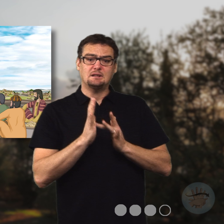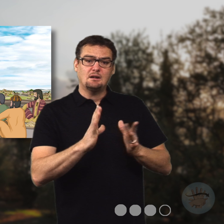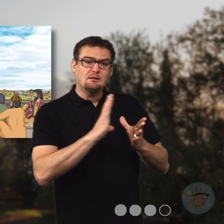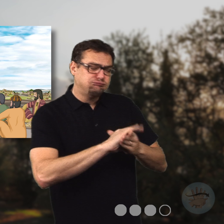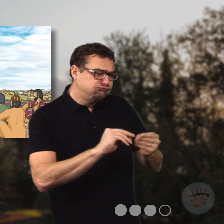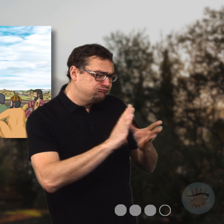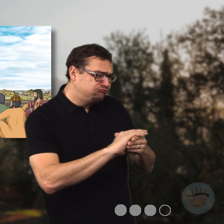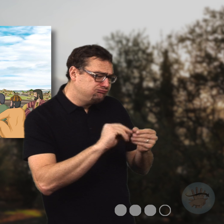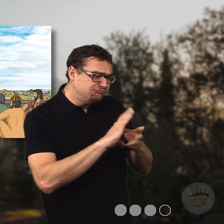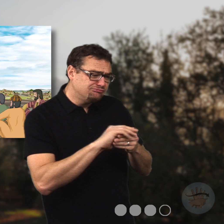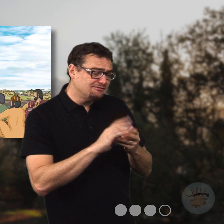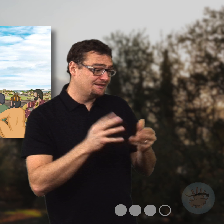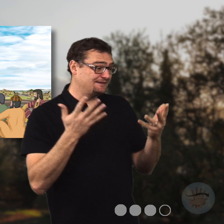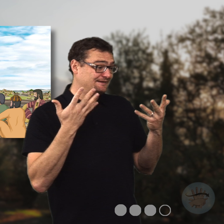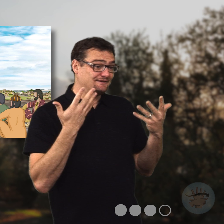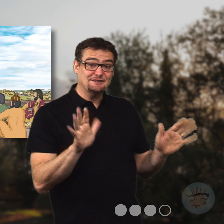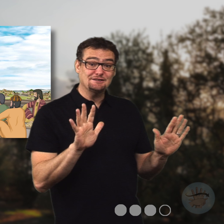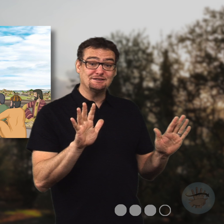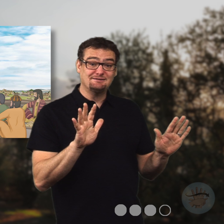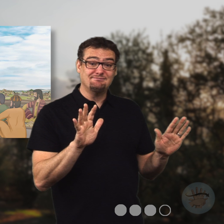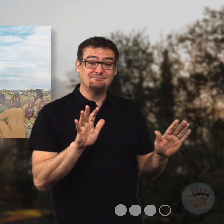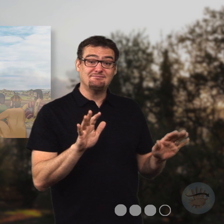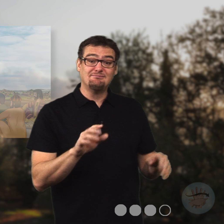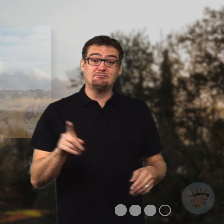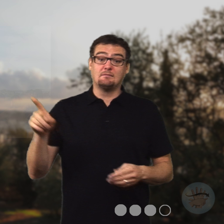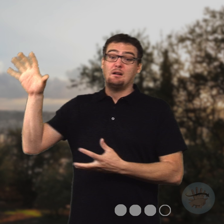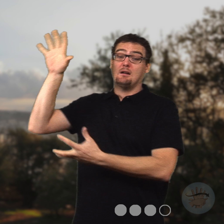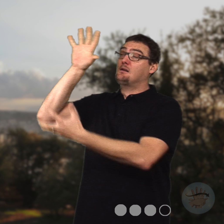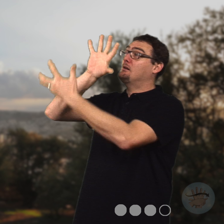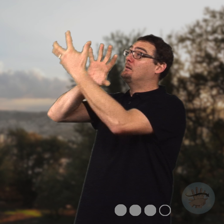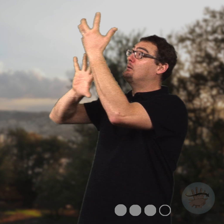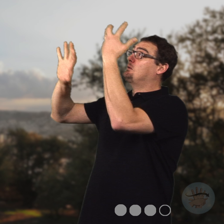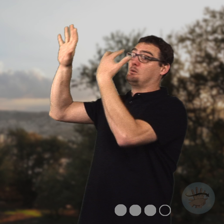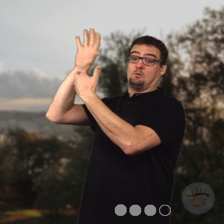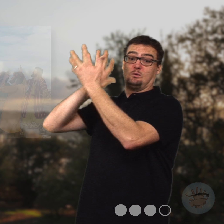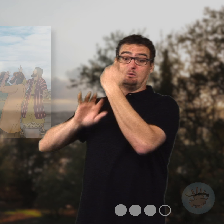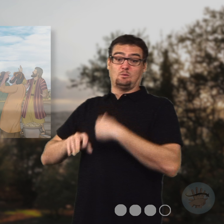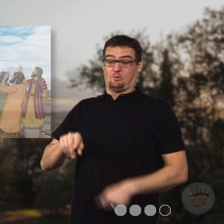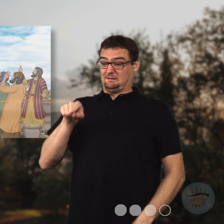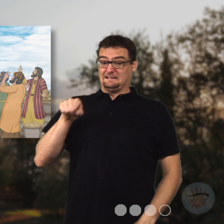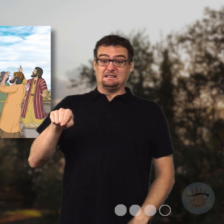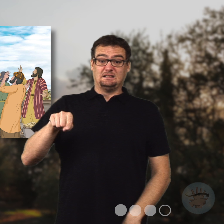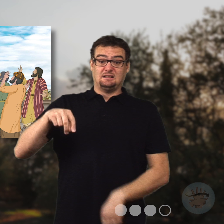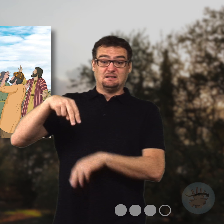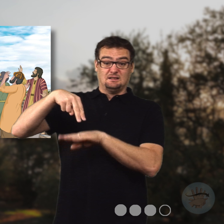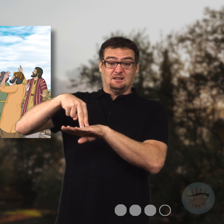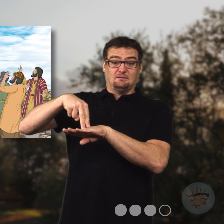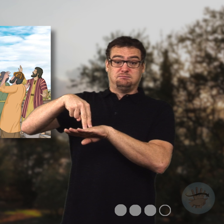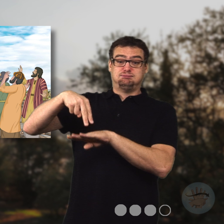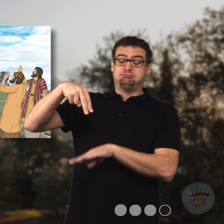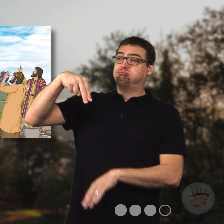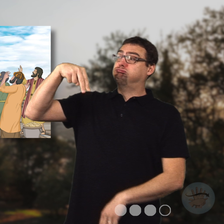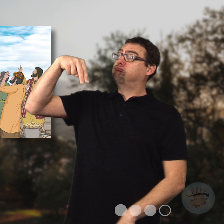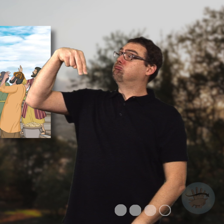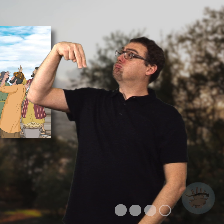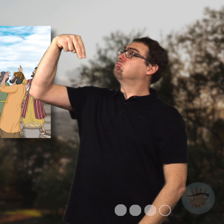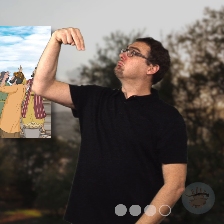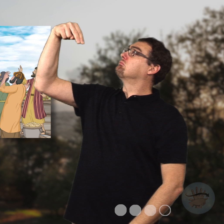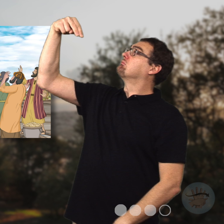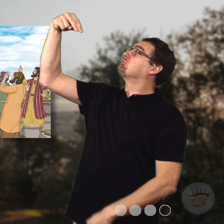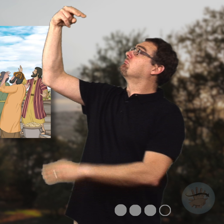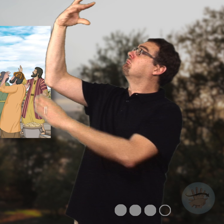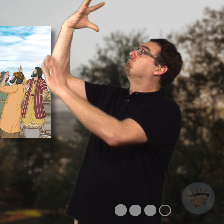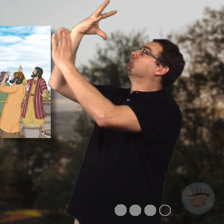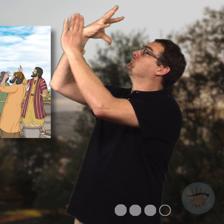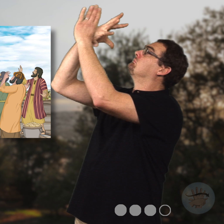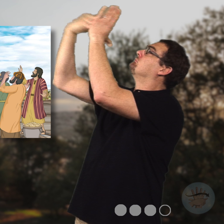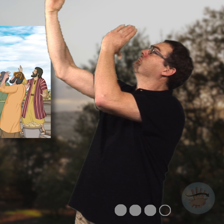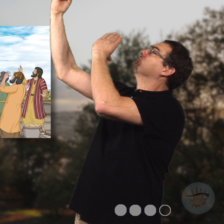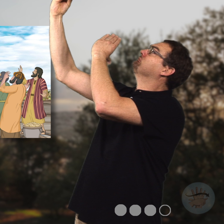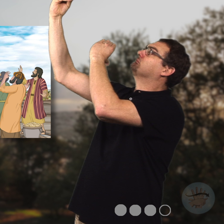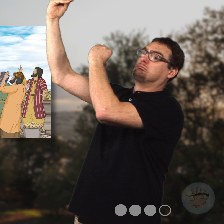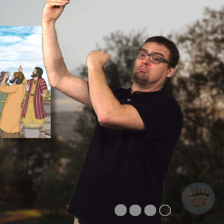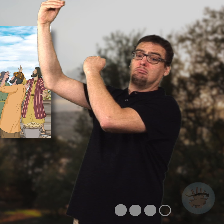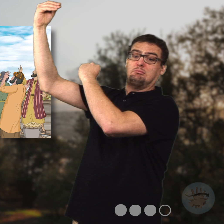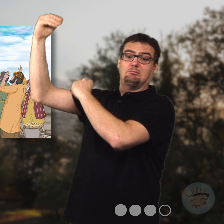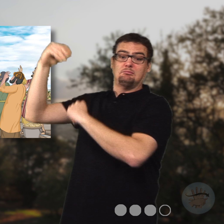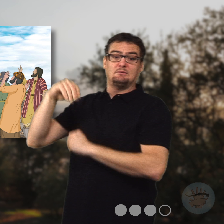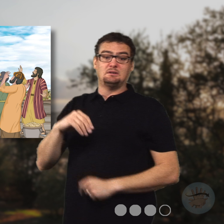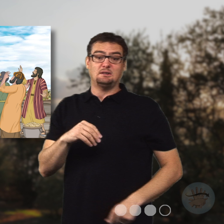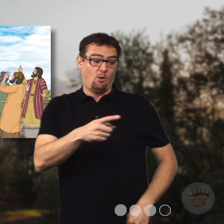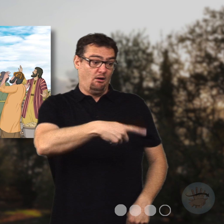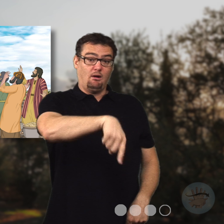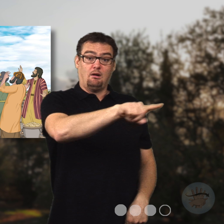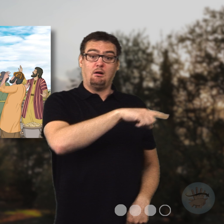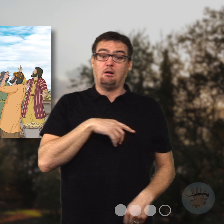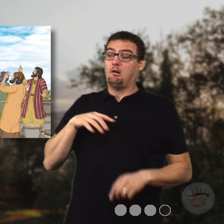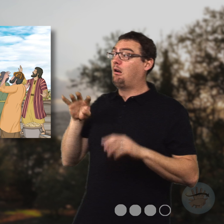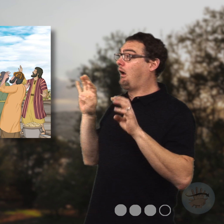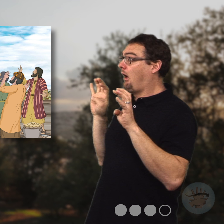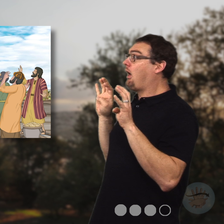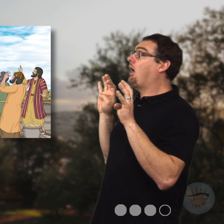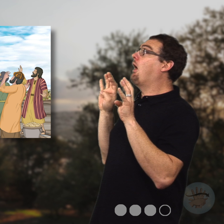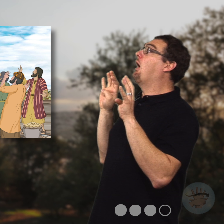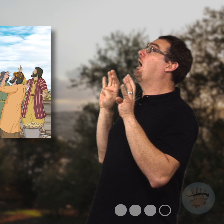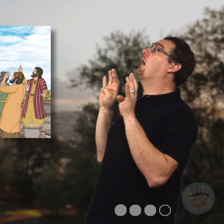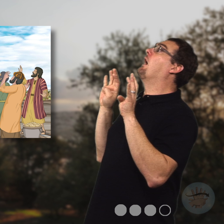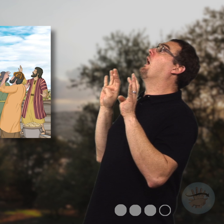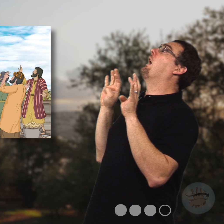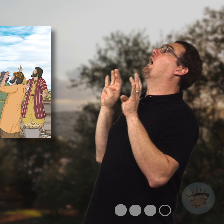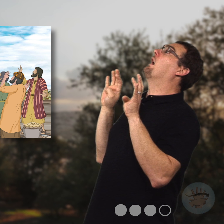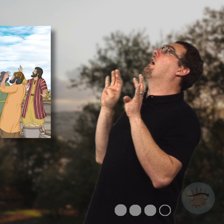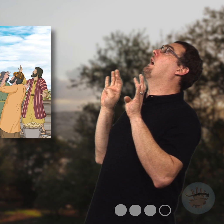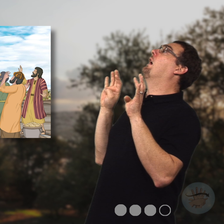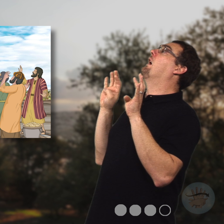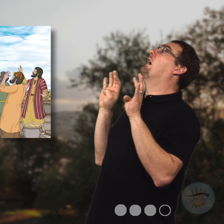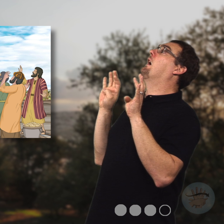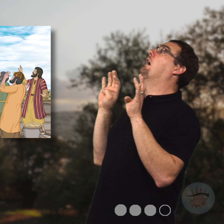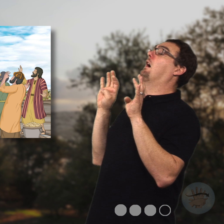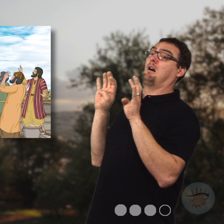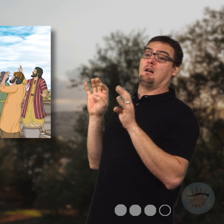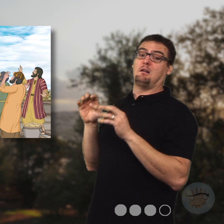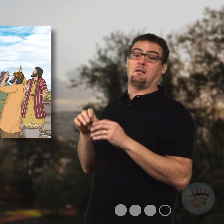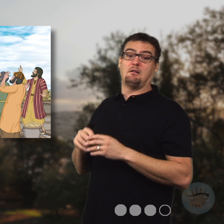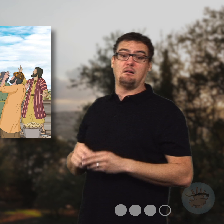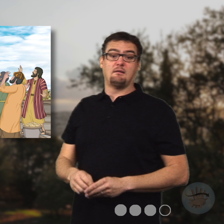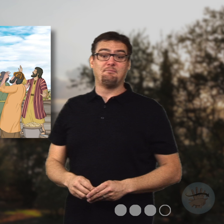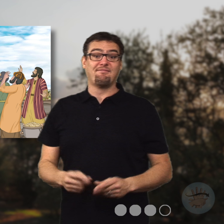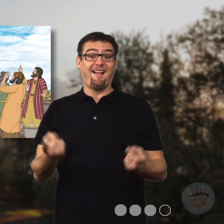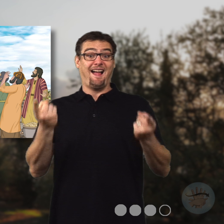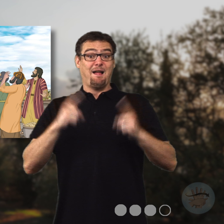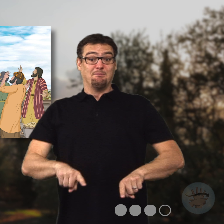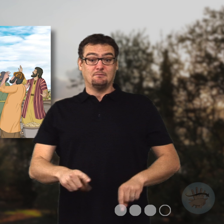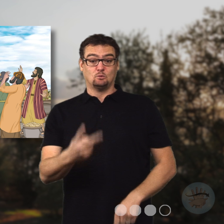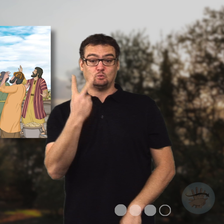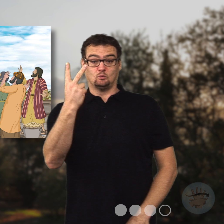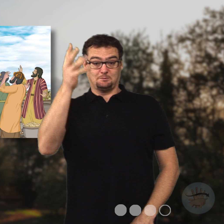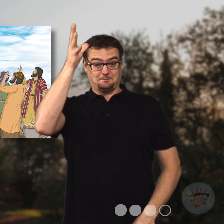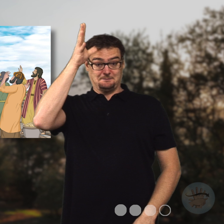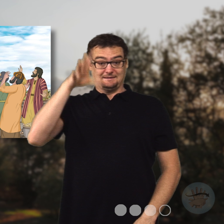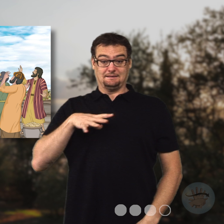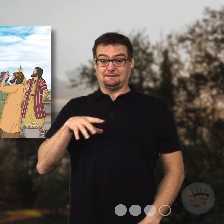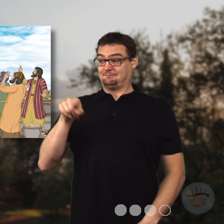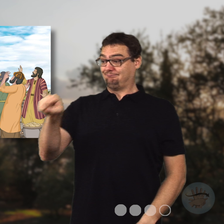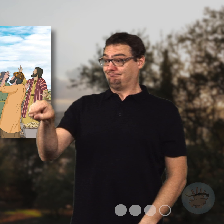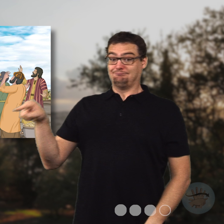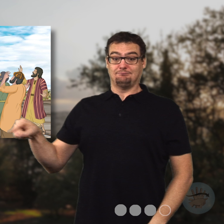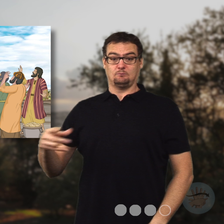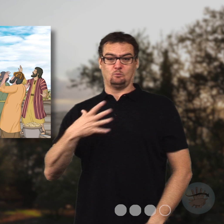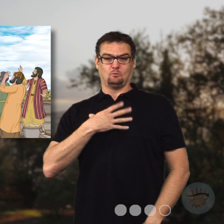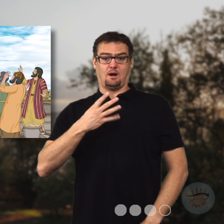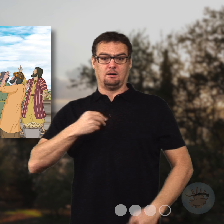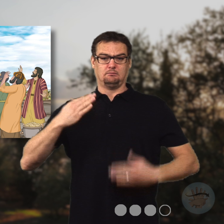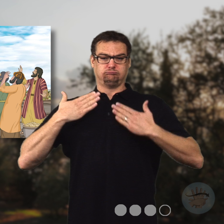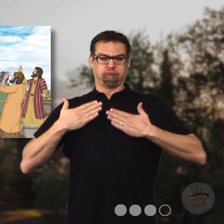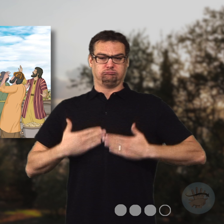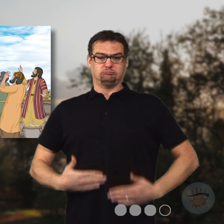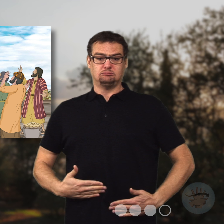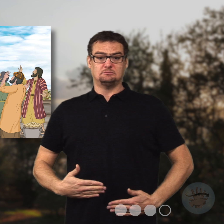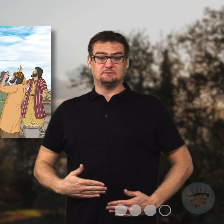After He had said this, they watched as He was taken up, and a cloud hid Him from their sight.